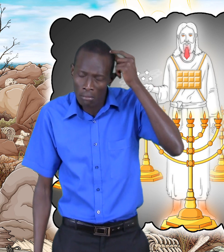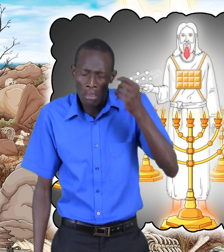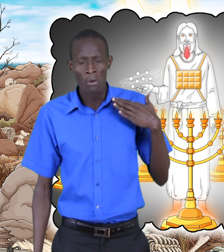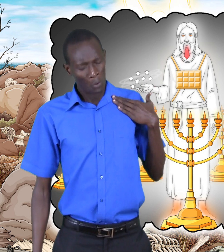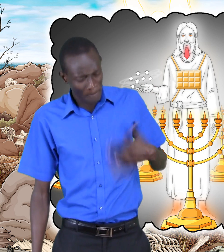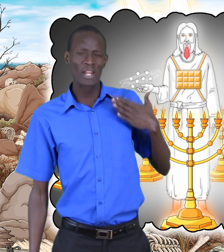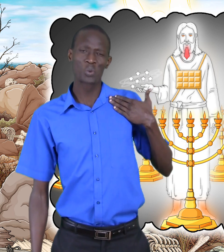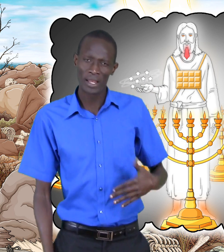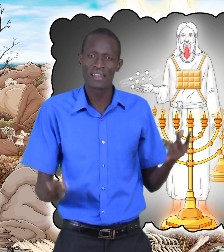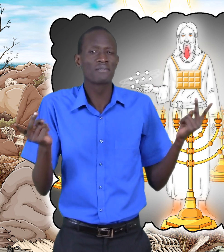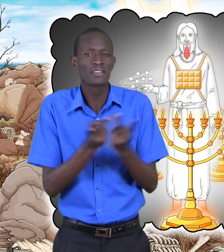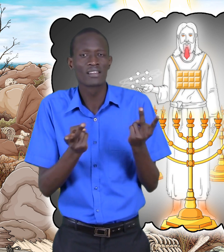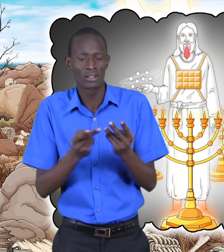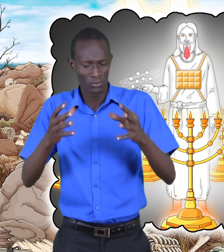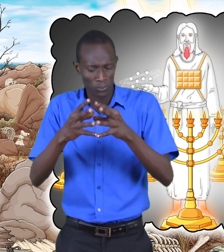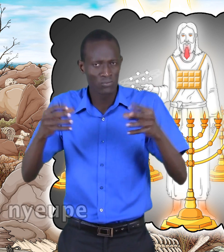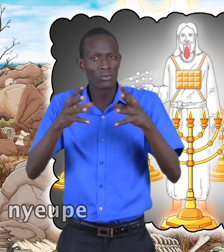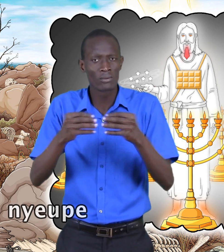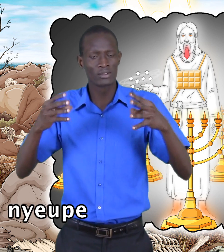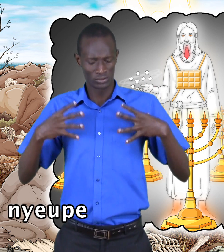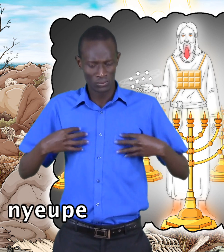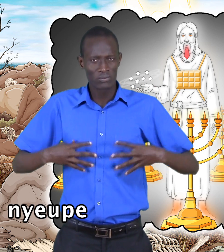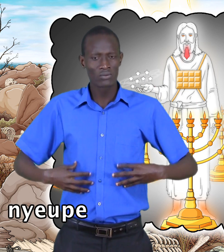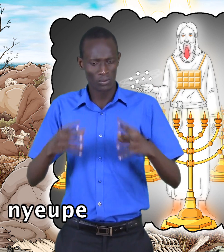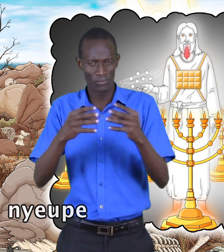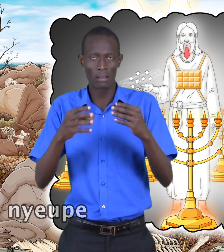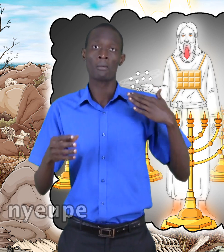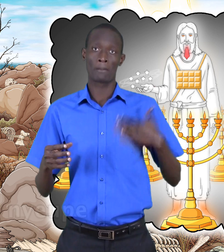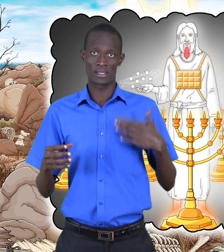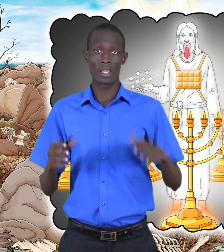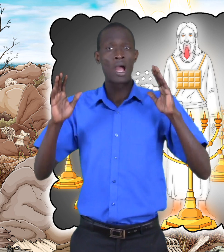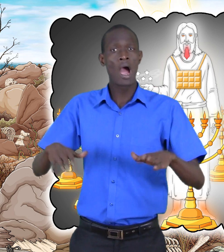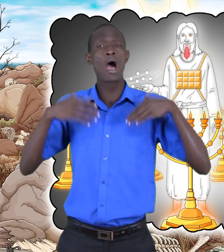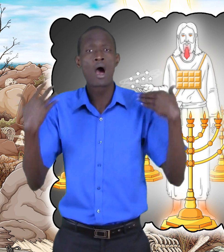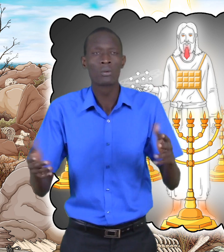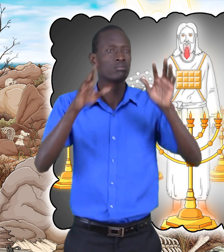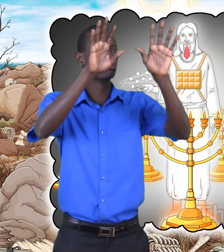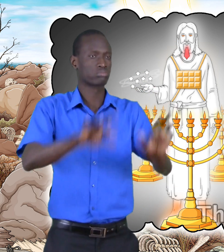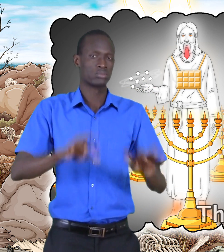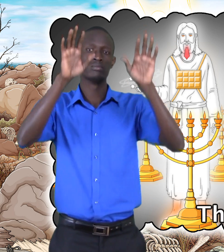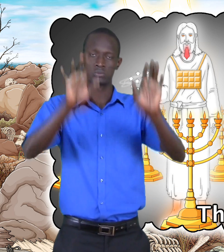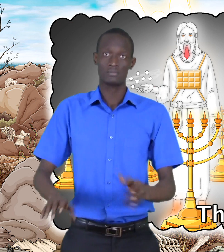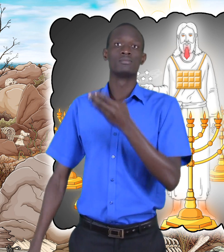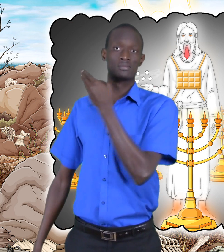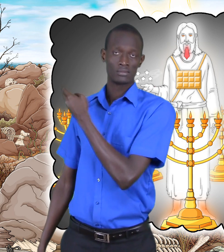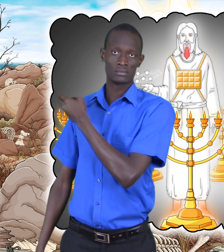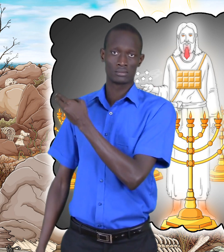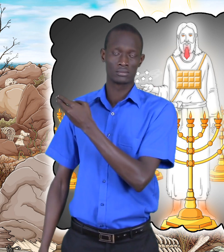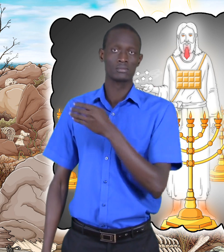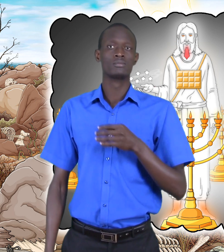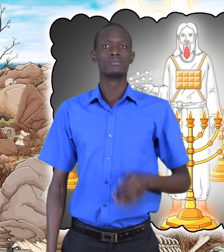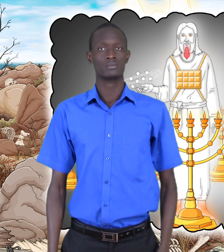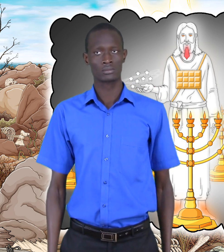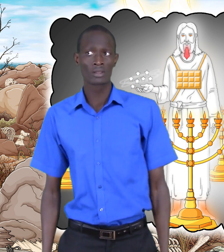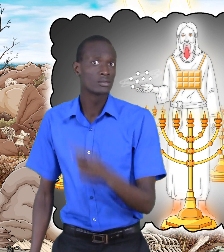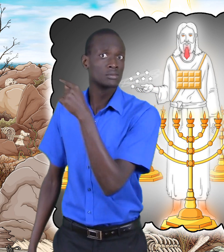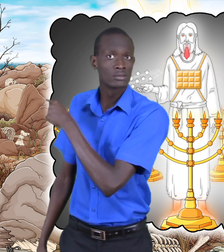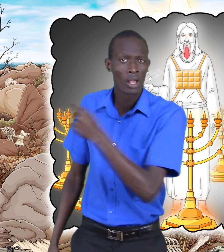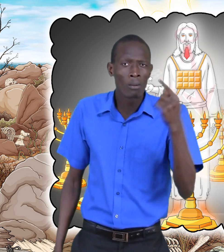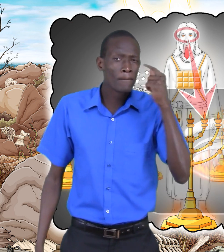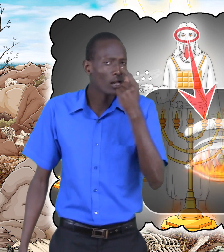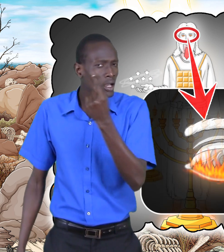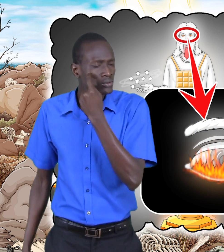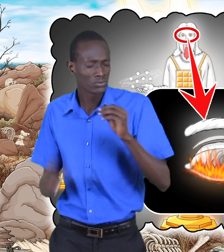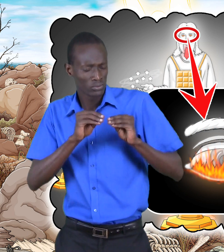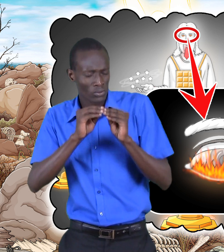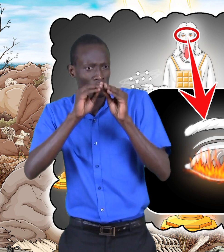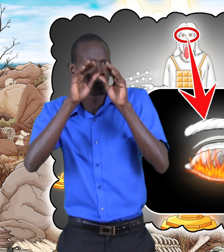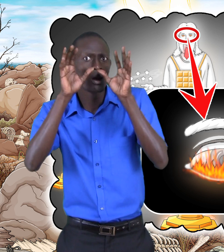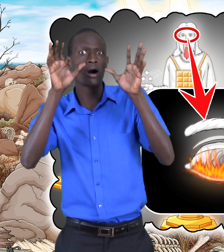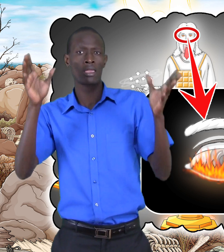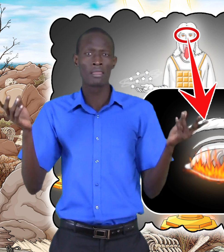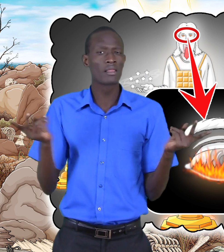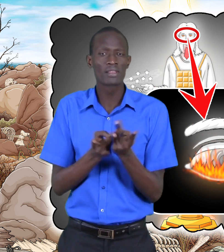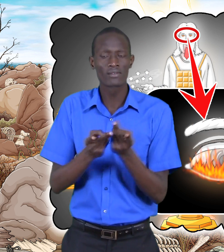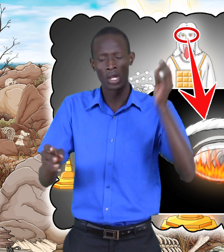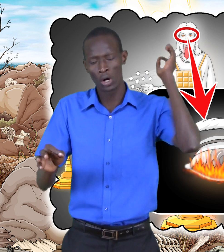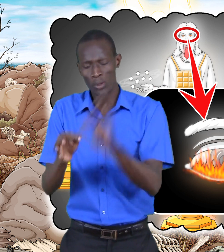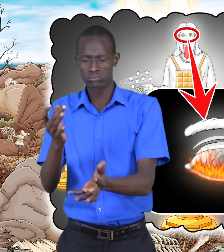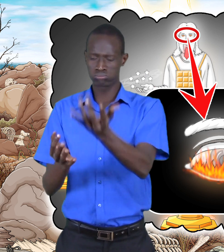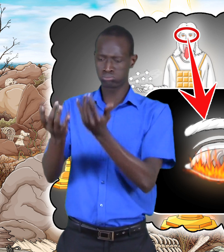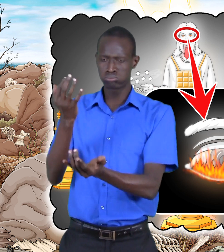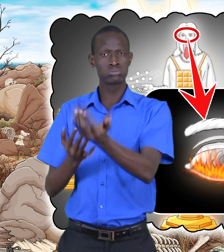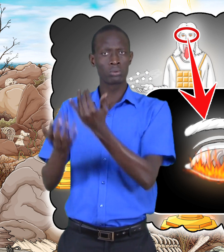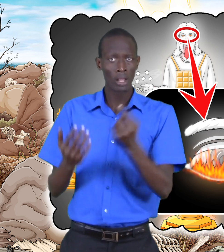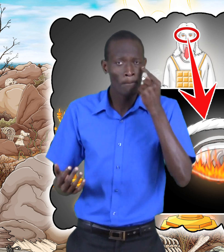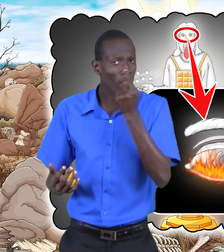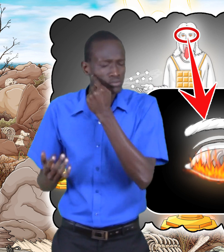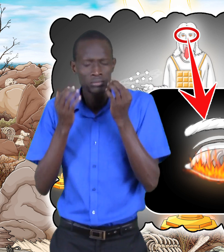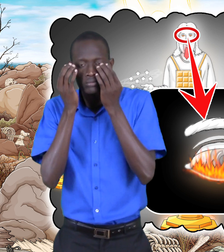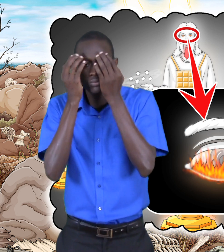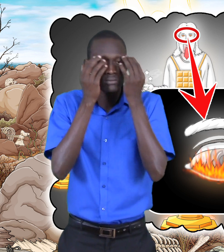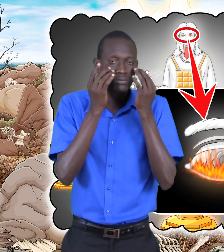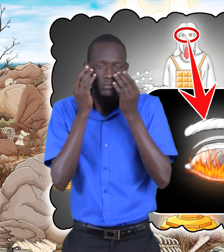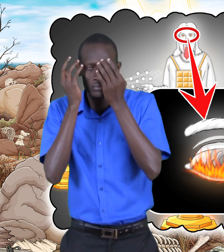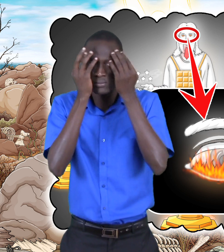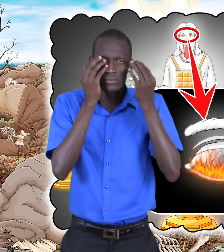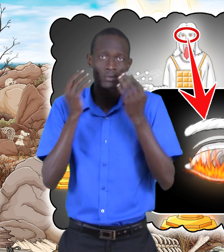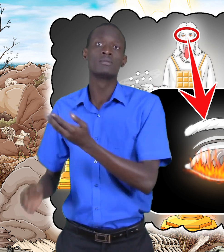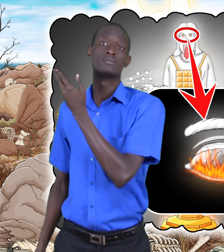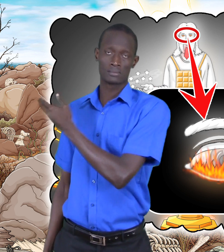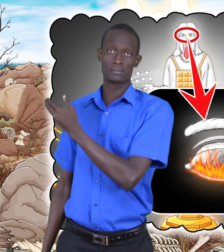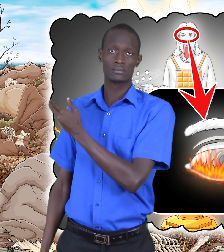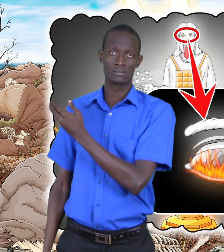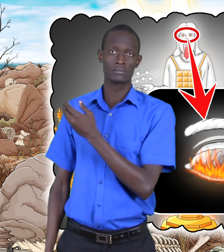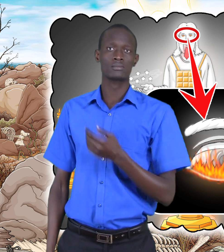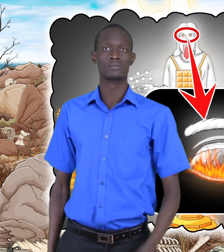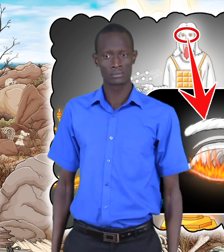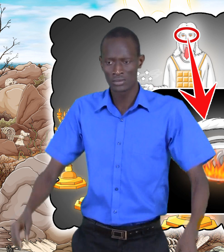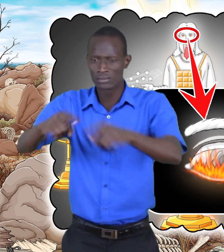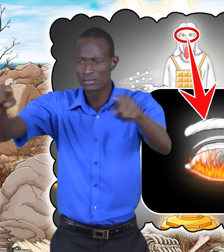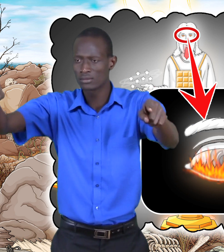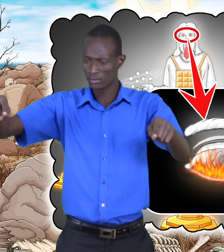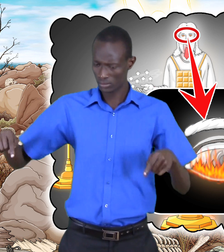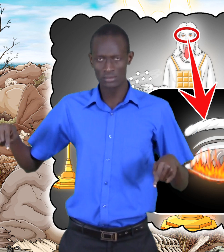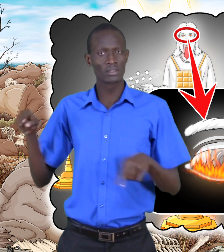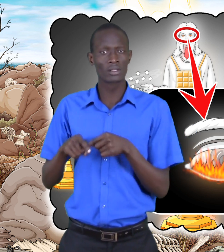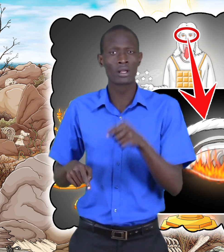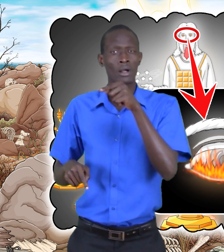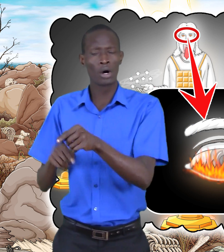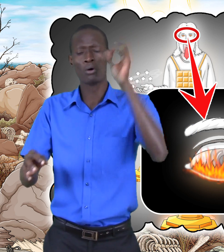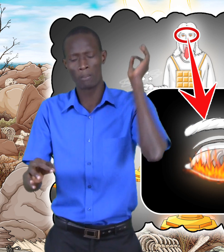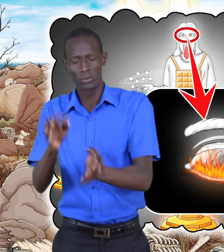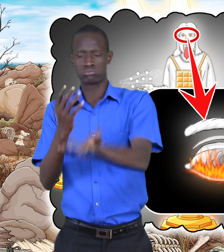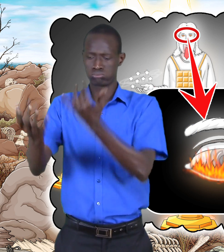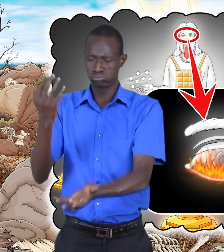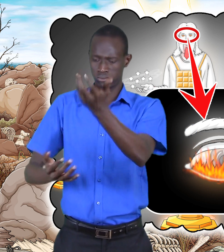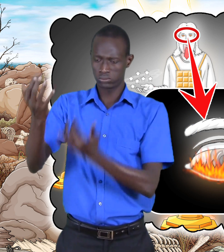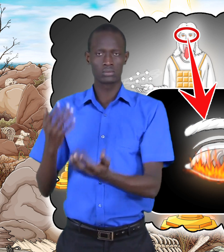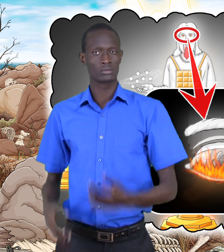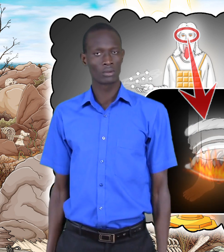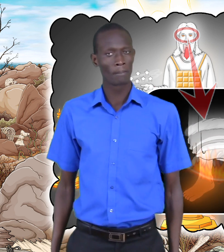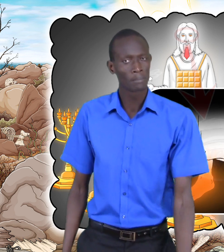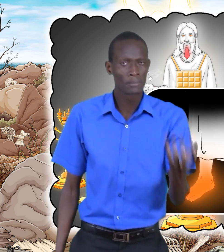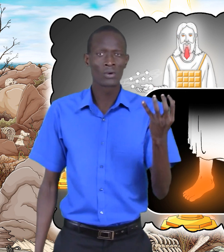The hair of His head was white like wool, as white as snow, and His eyes were like a blazing fire.